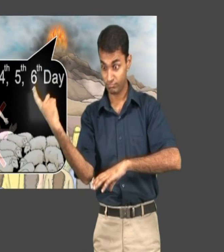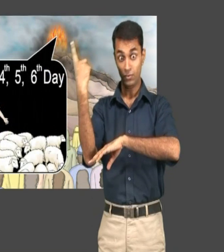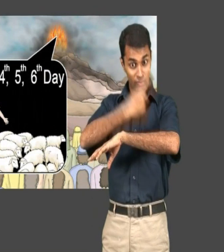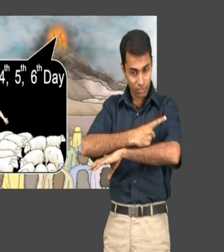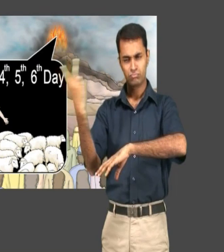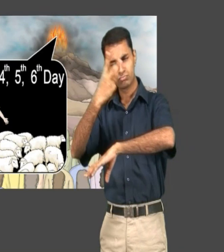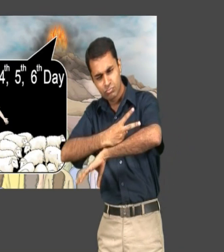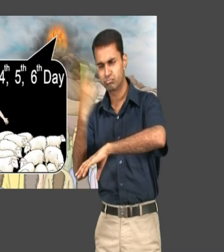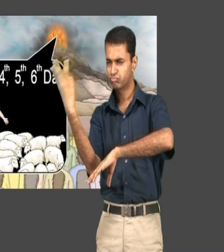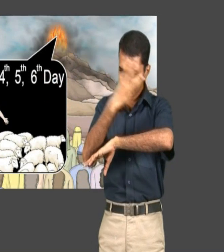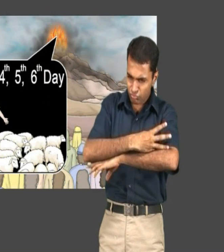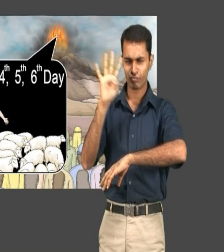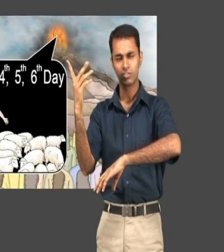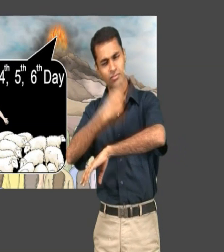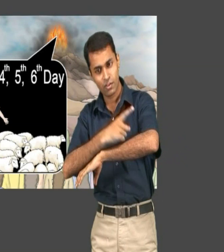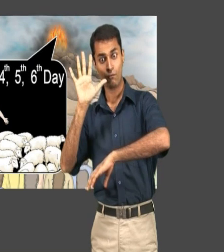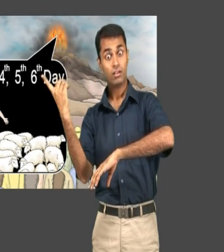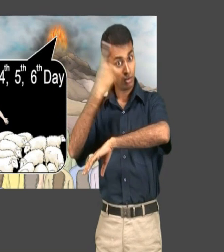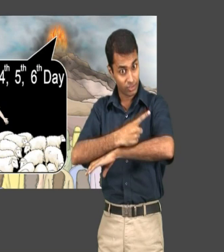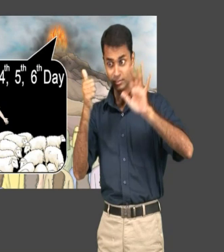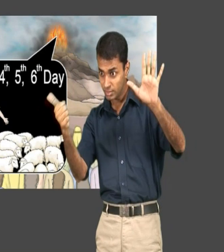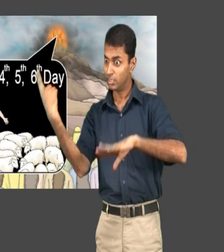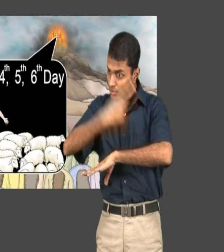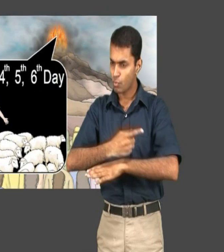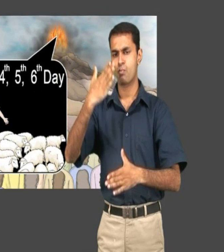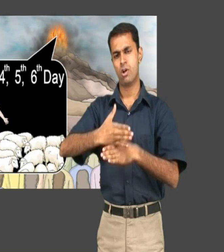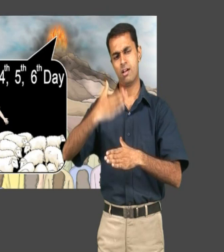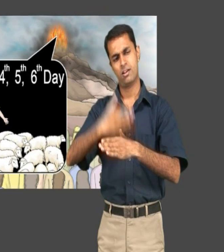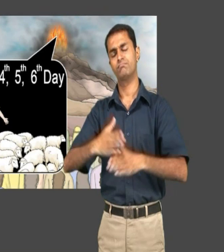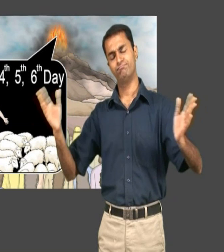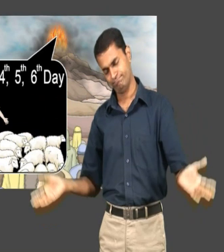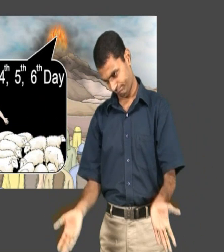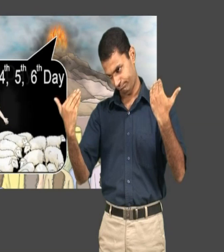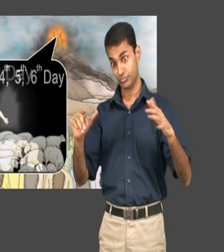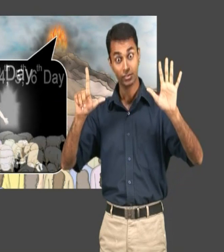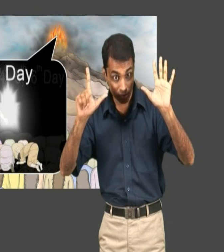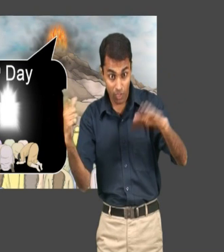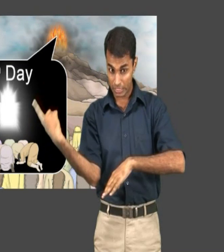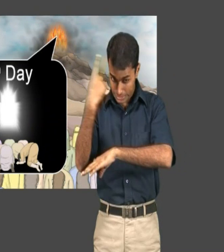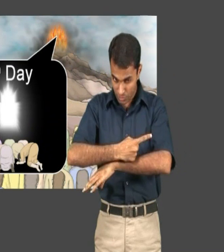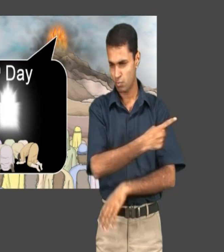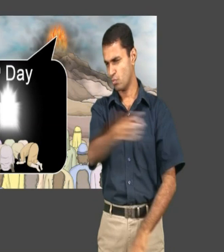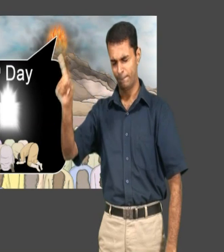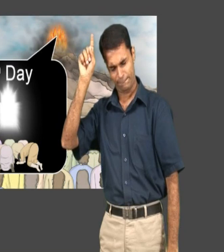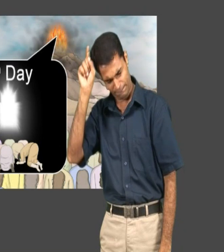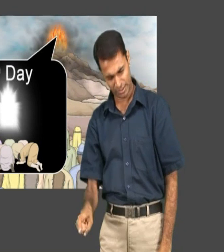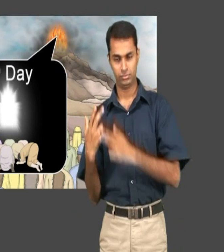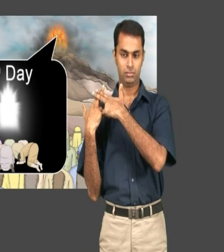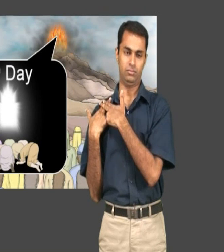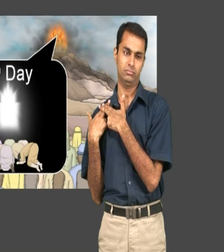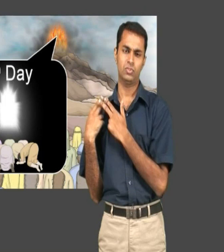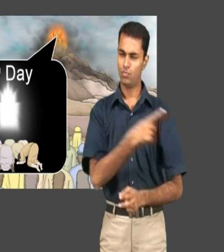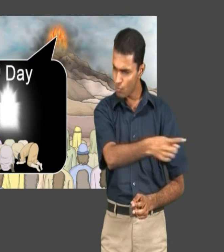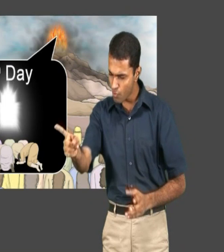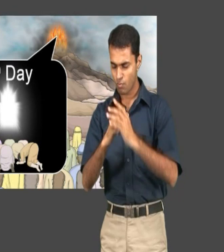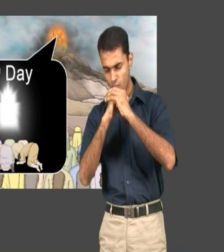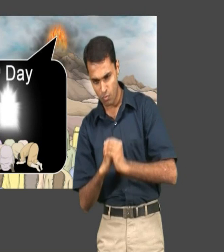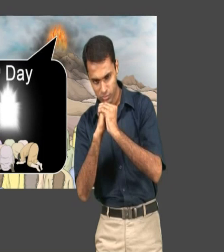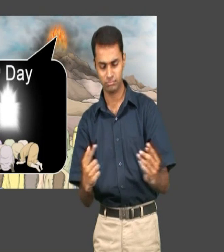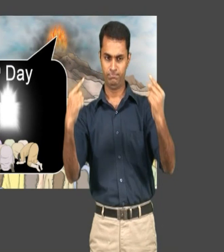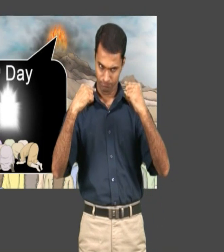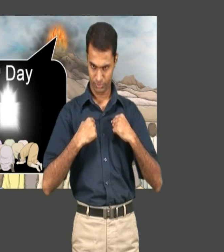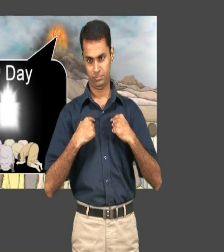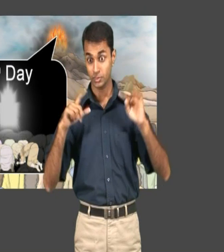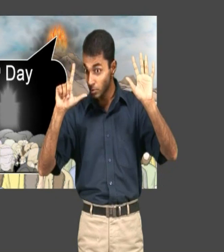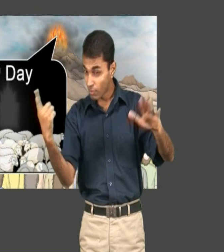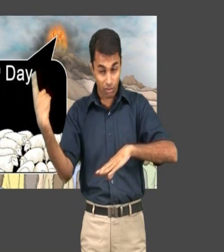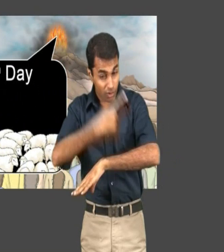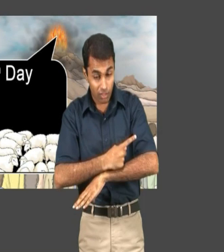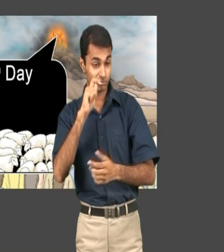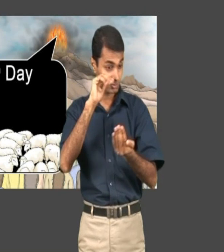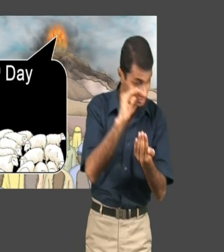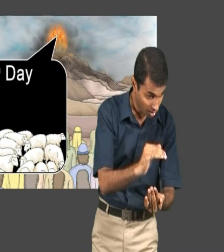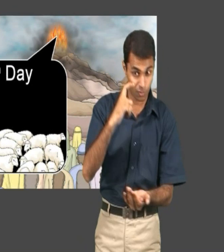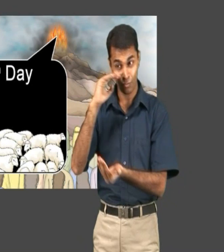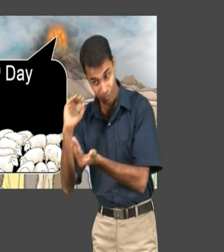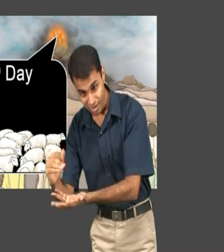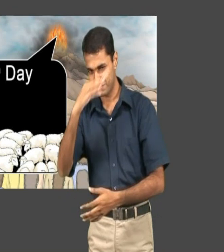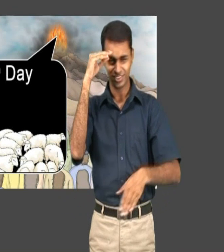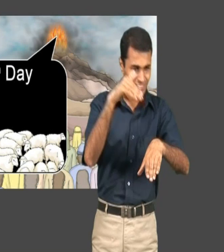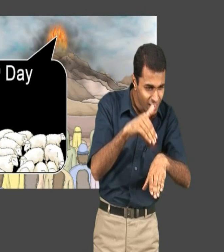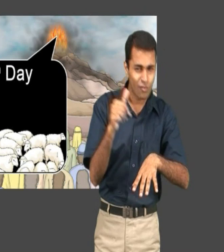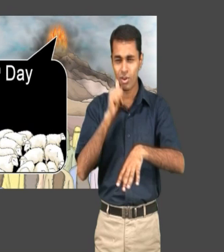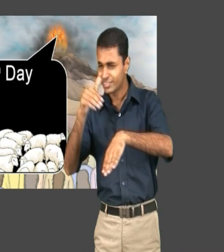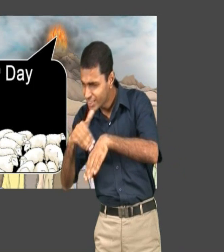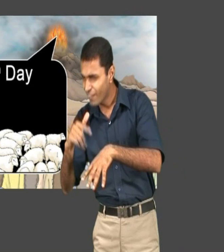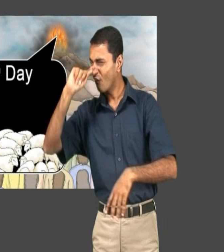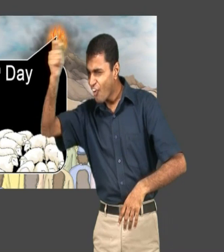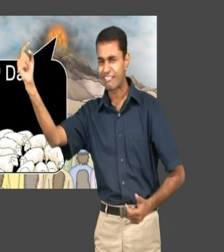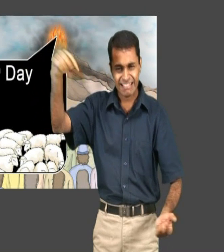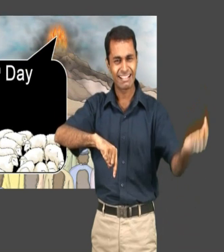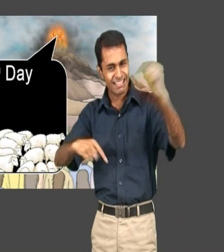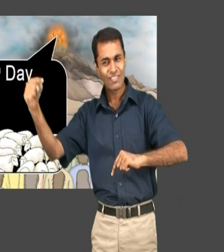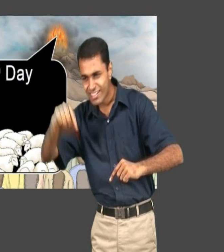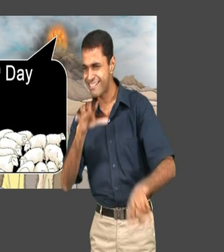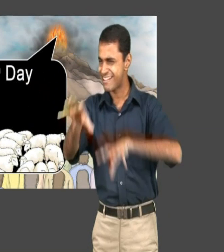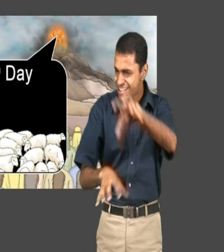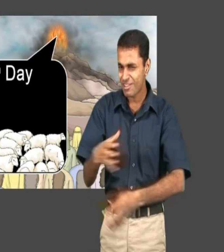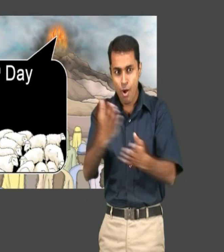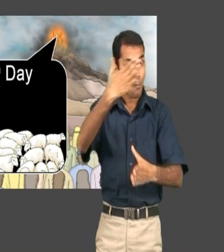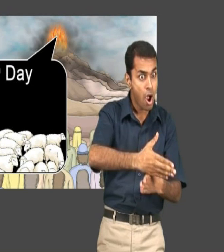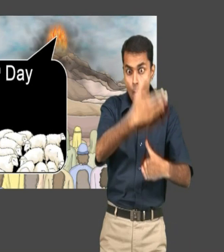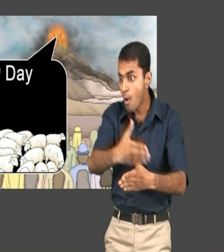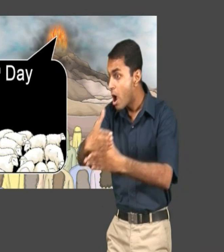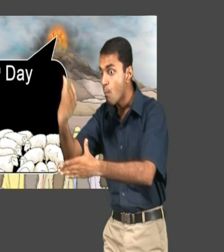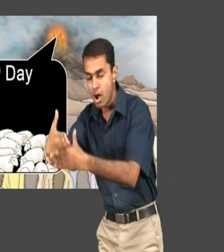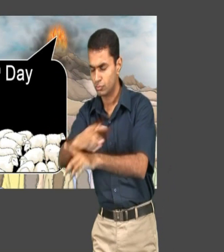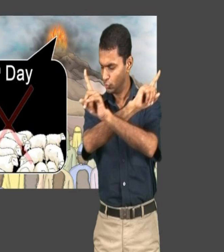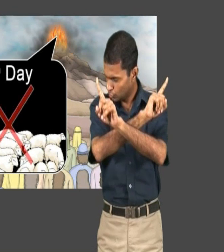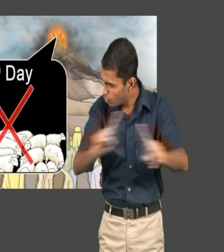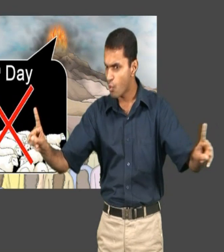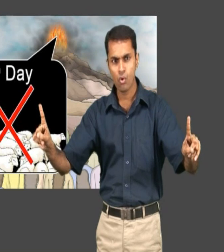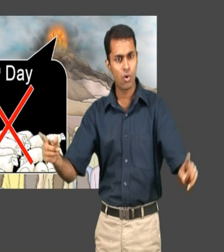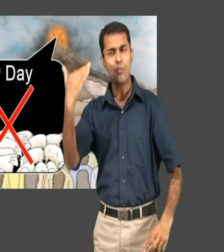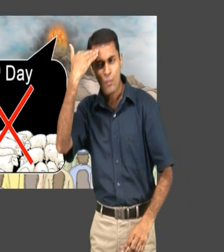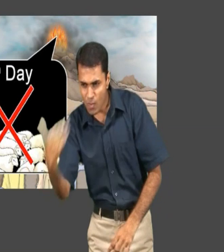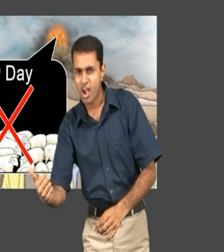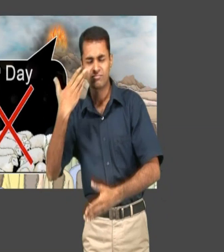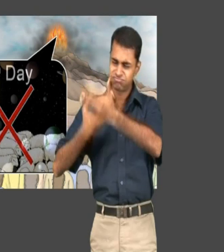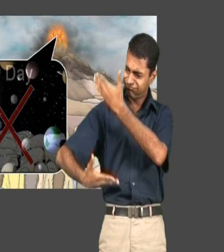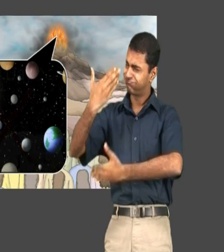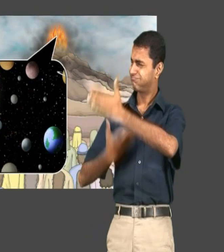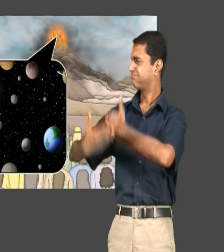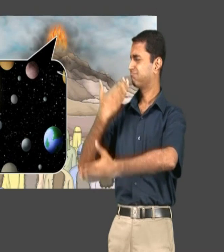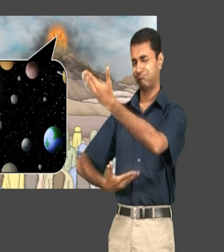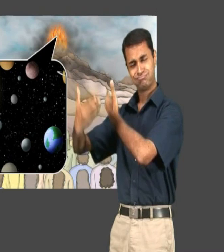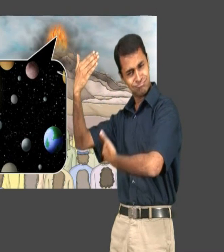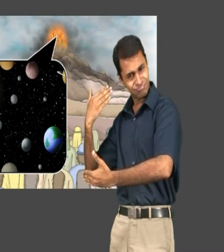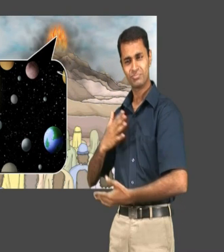Six days you shall labor and do all your work, but the seventh day is a Sabbath to the LORD your God, on which you must not do any work—neither you, nor your son or daughter, nor your manservant or maidservant or livestock, nor the foreigner within your gates.